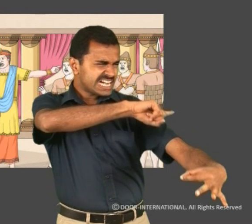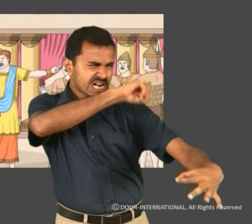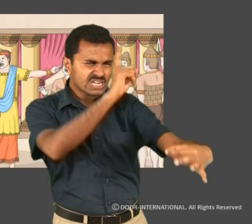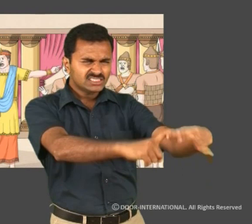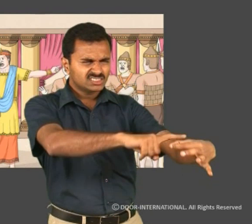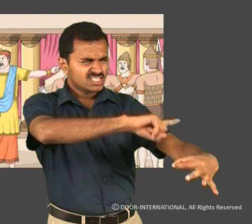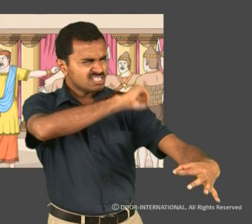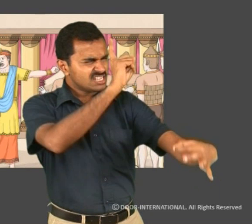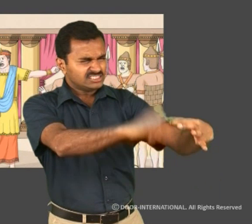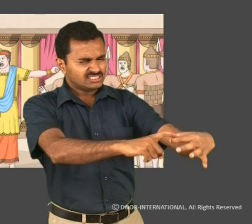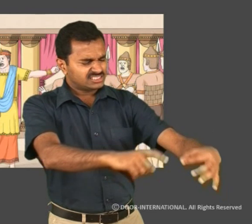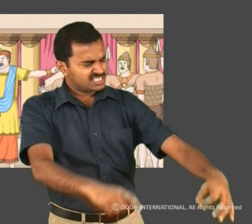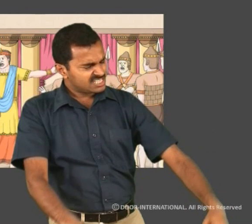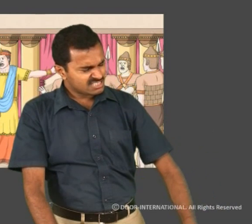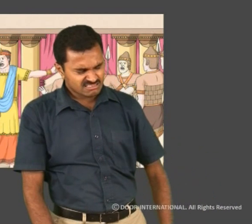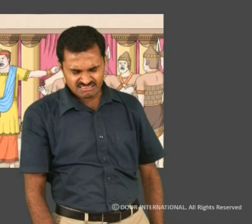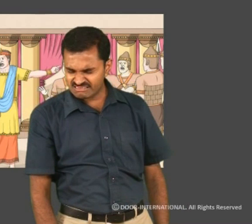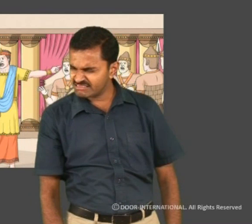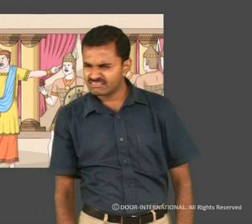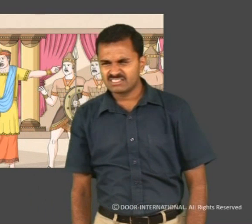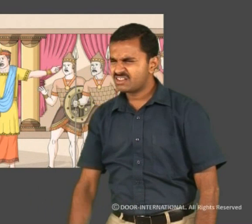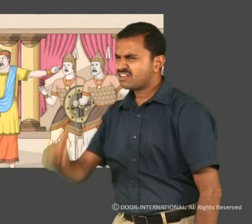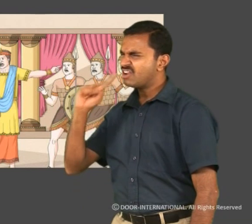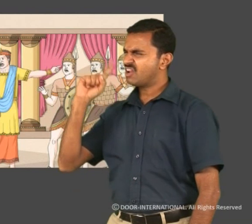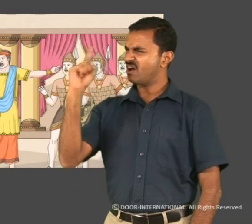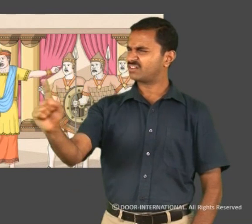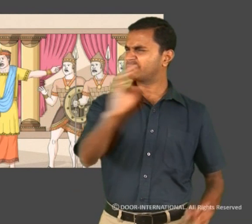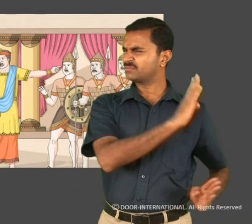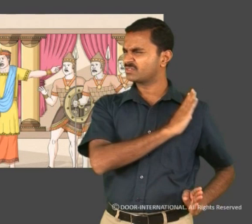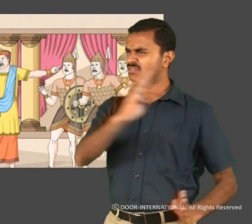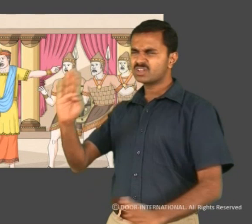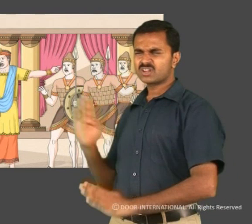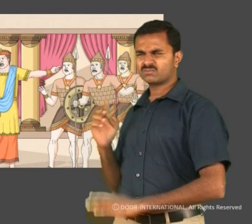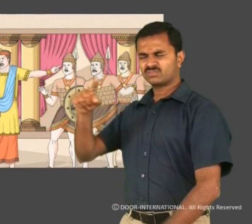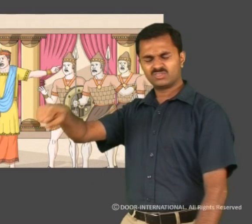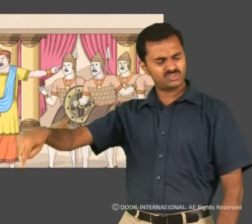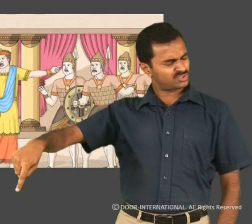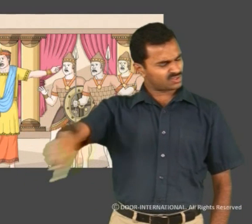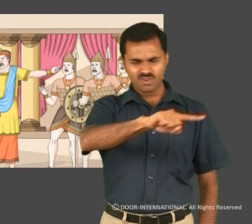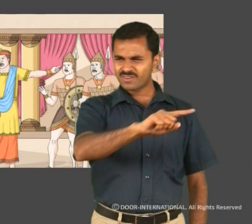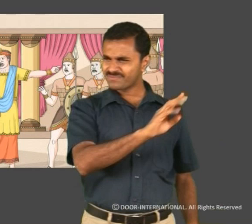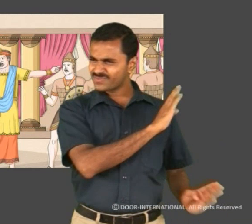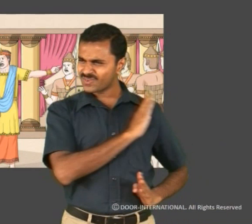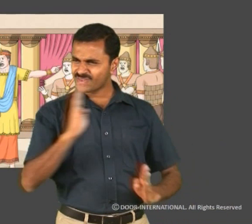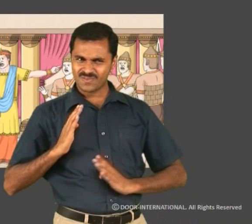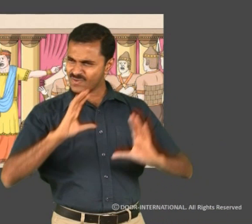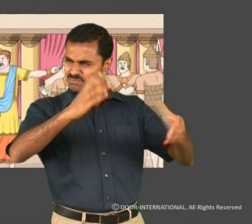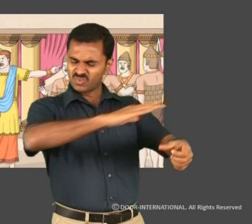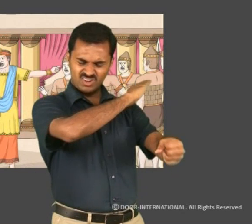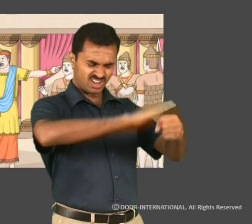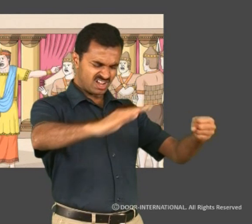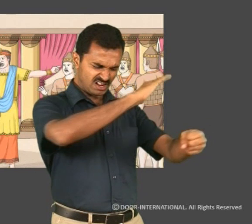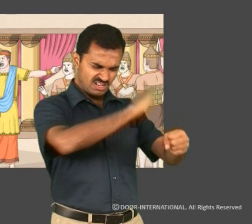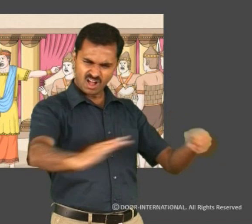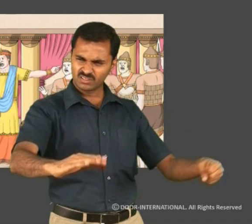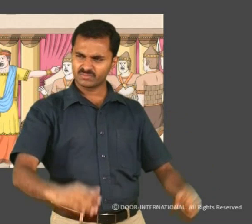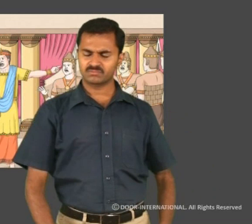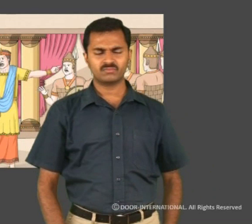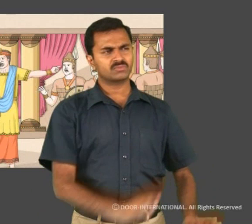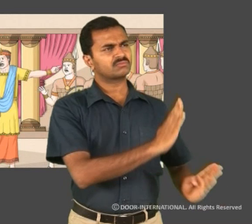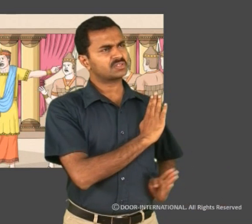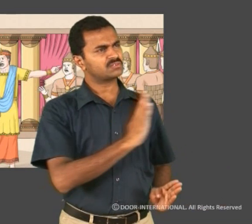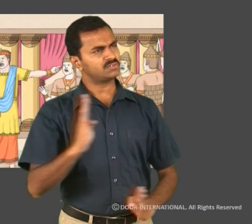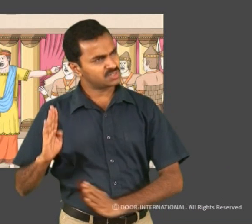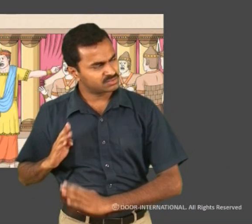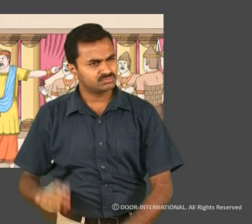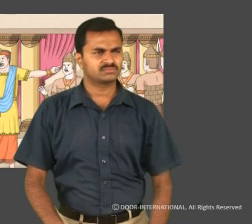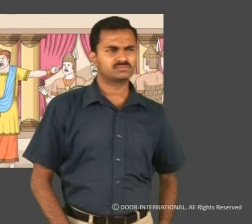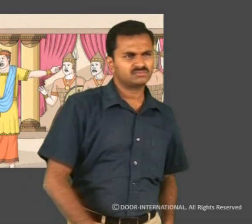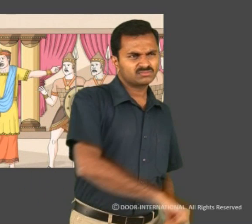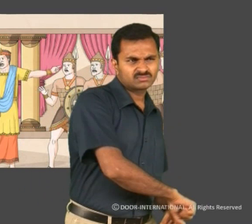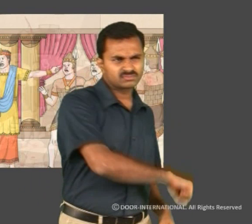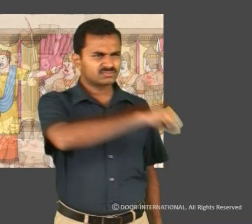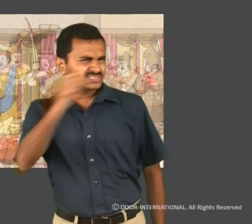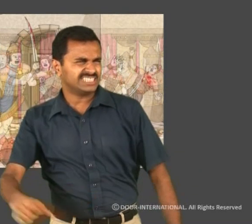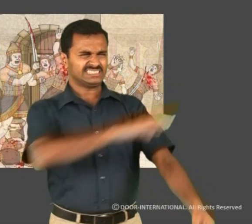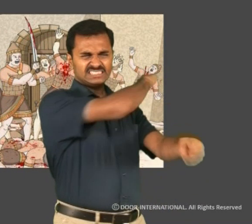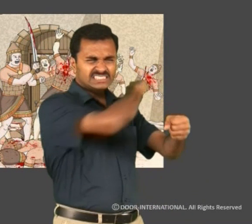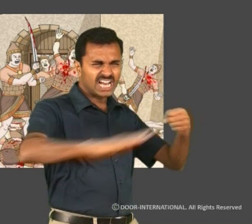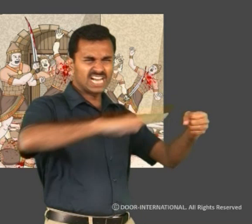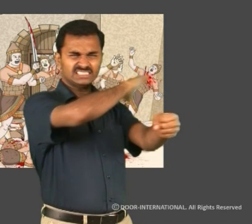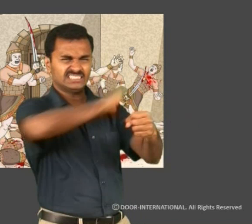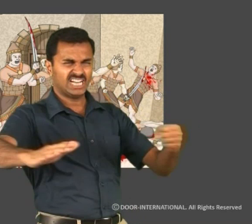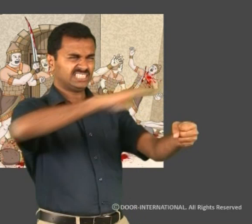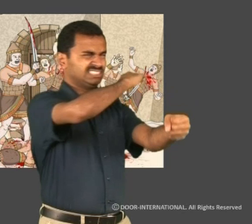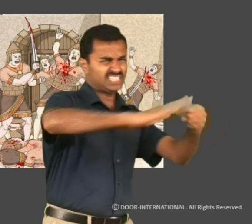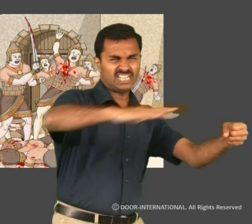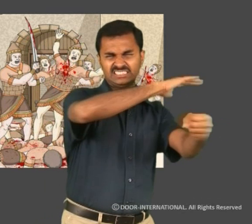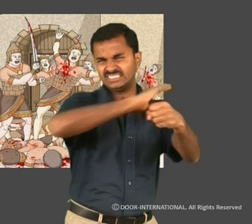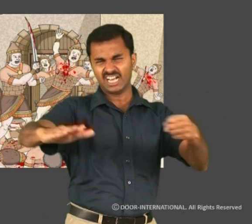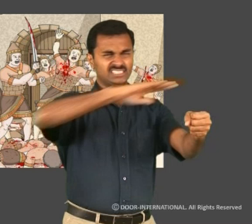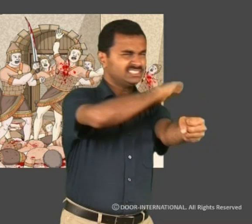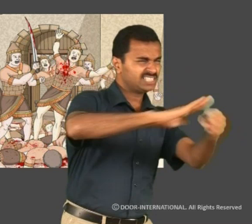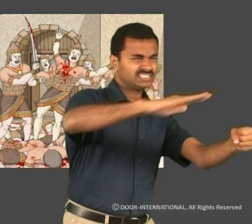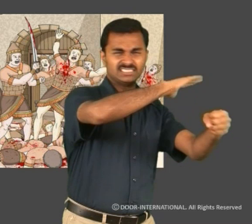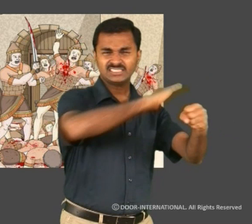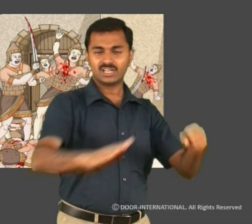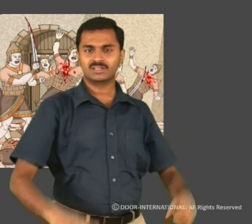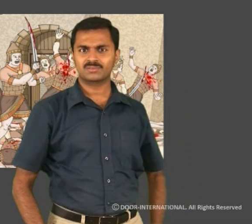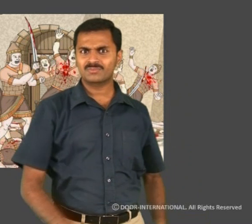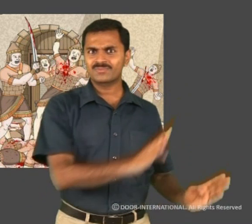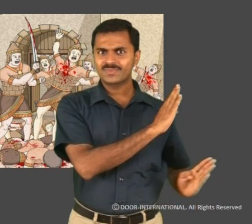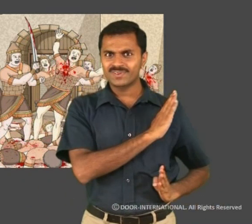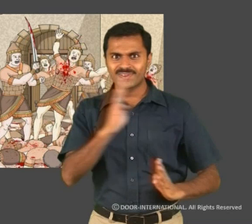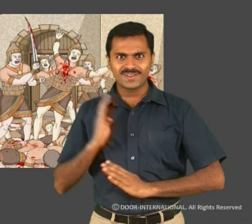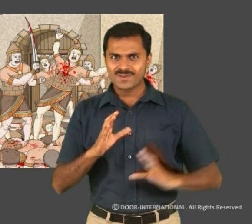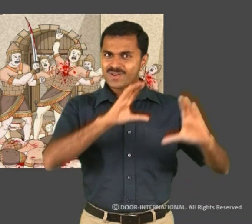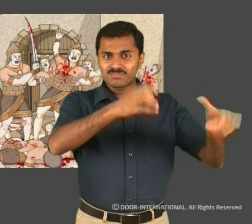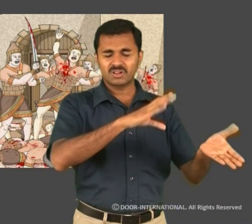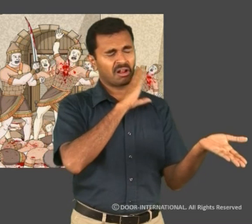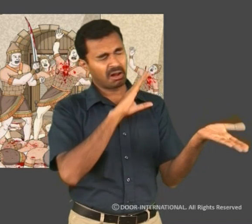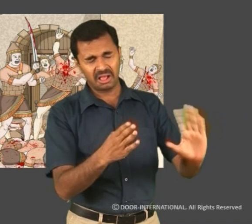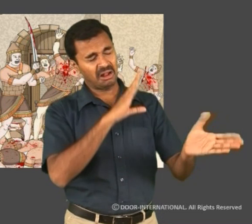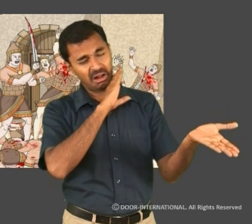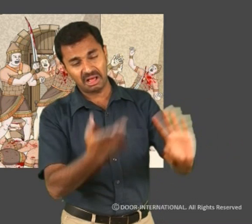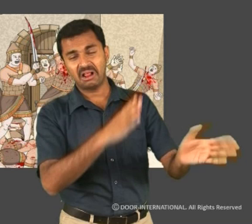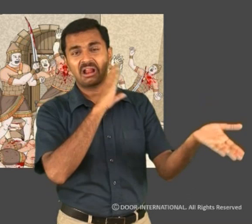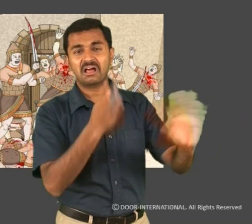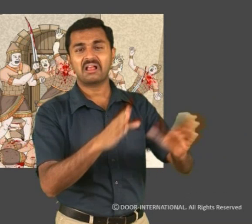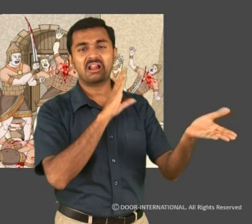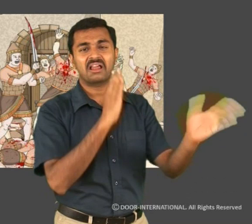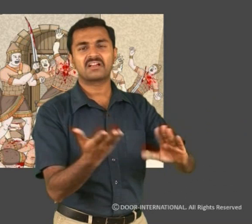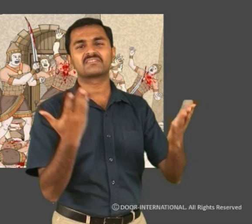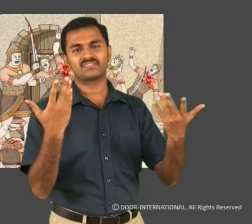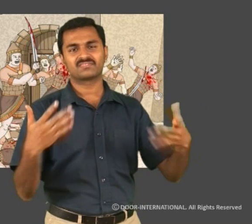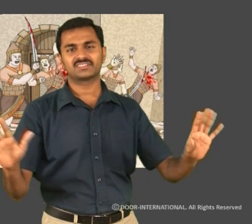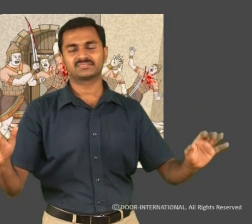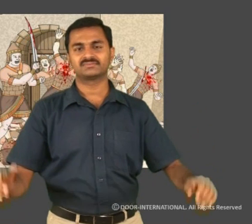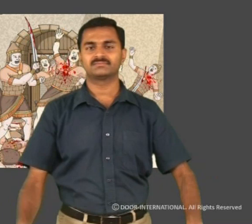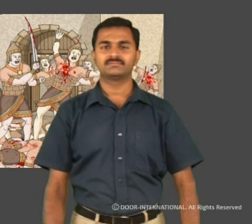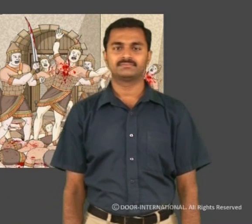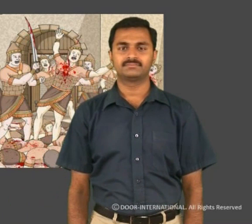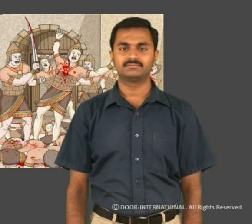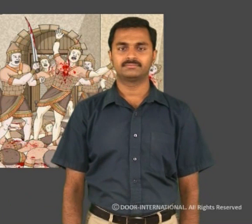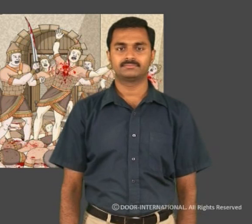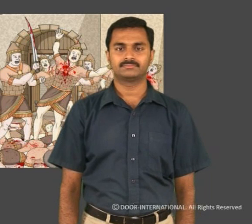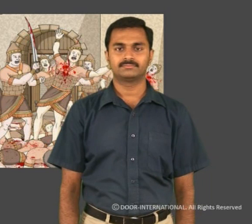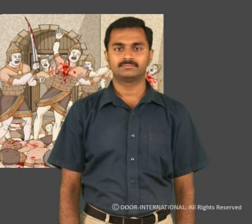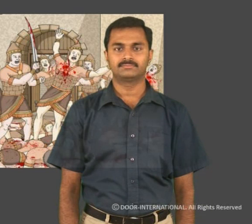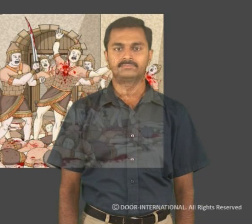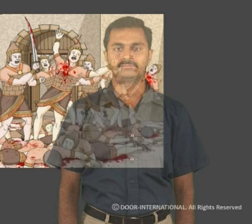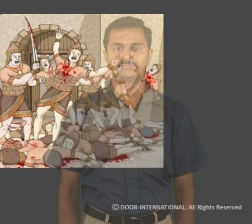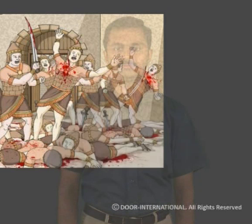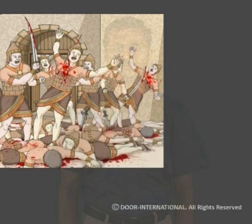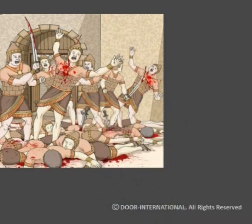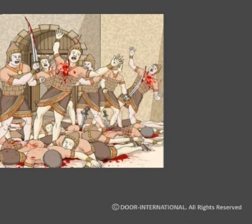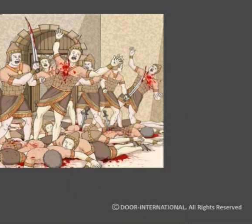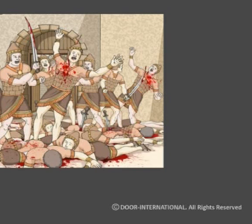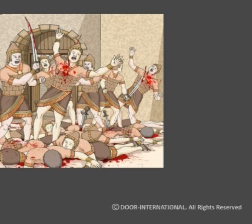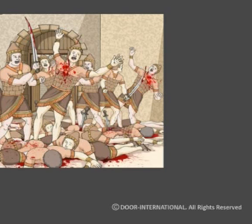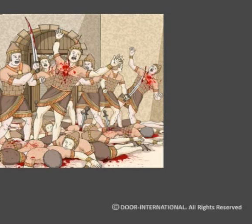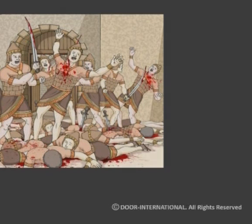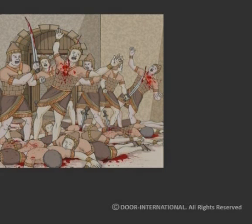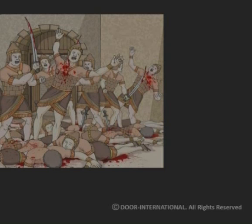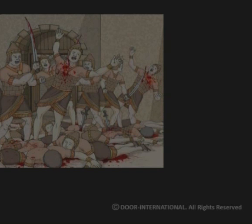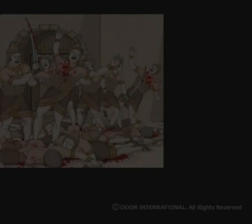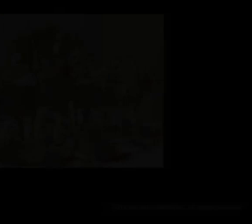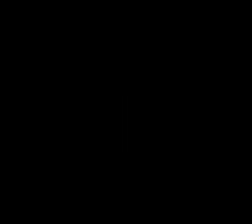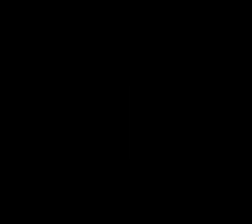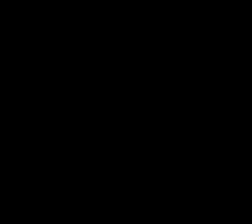Then he went down from Judea to Caesarea and spent some time there.